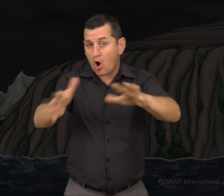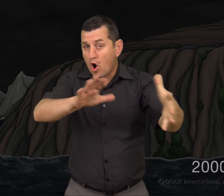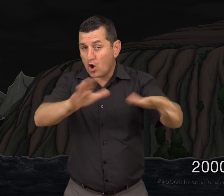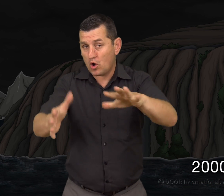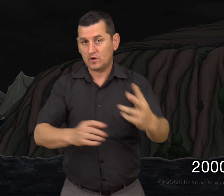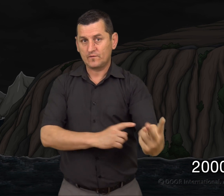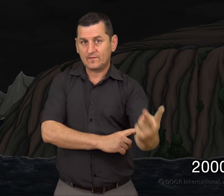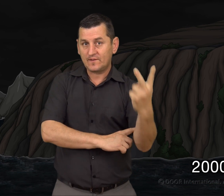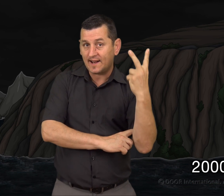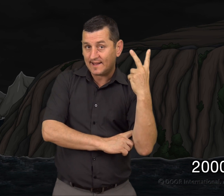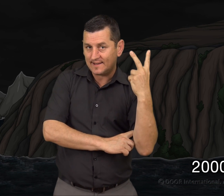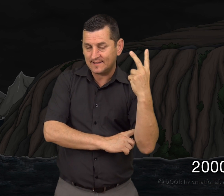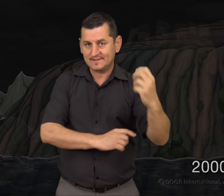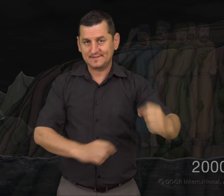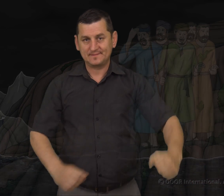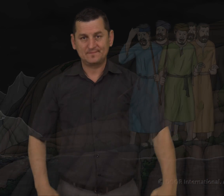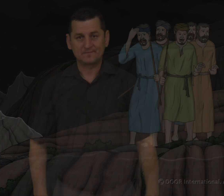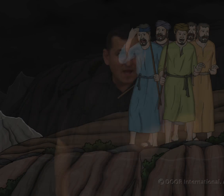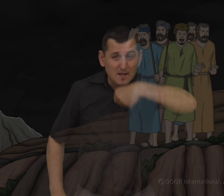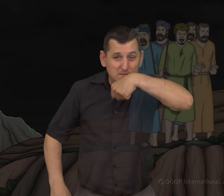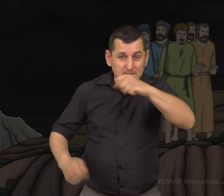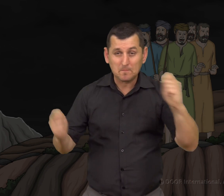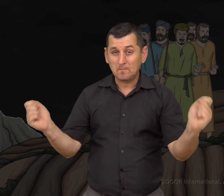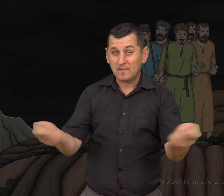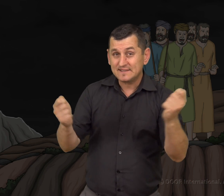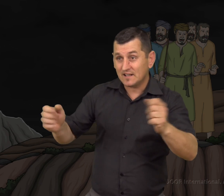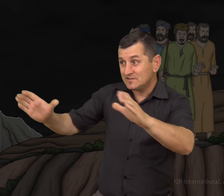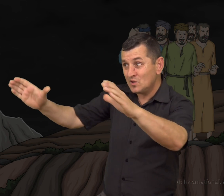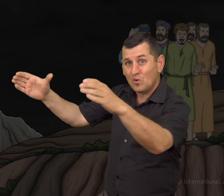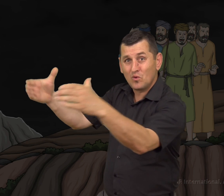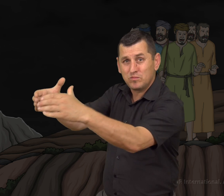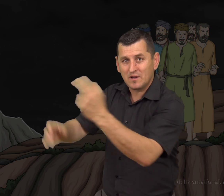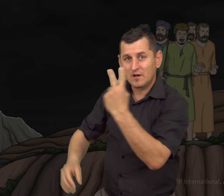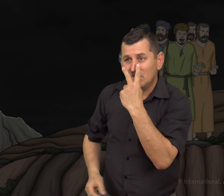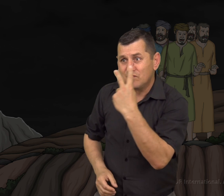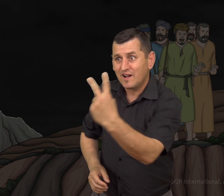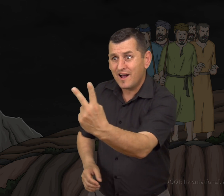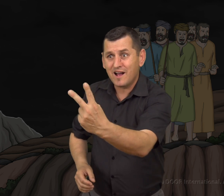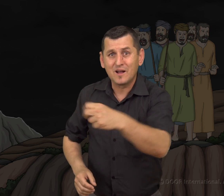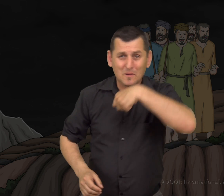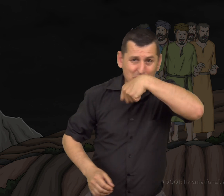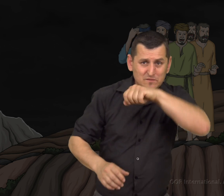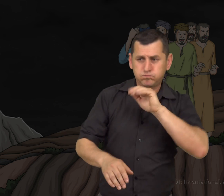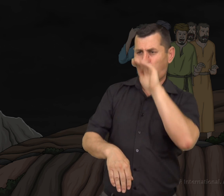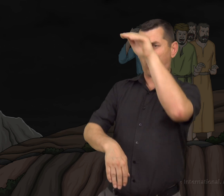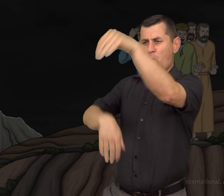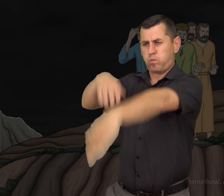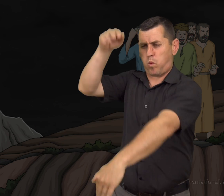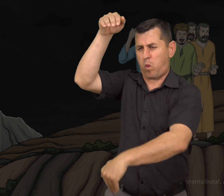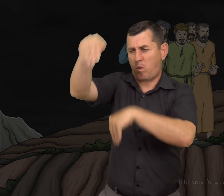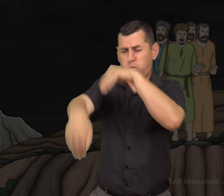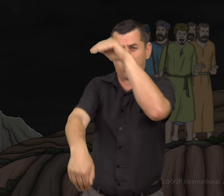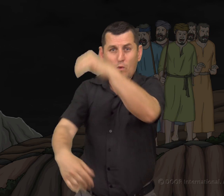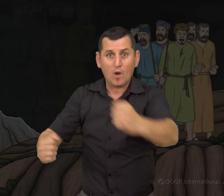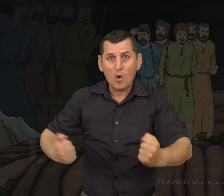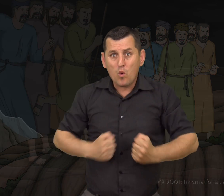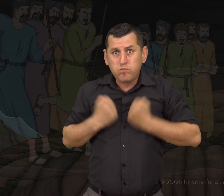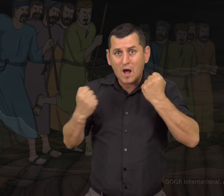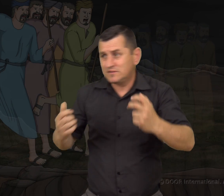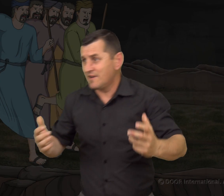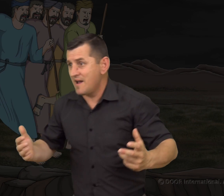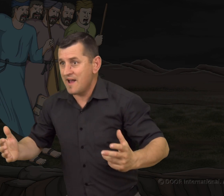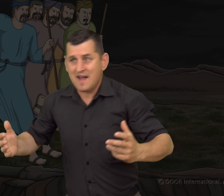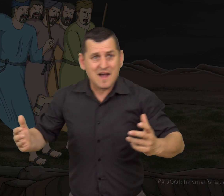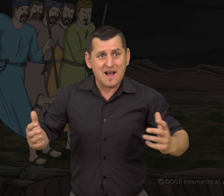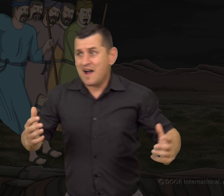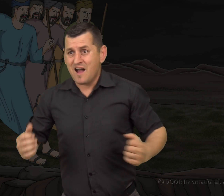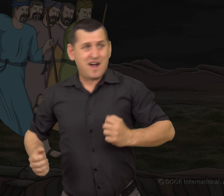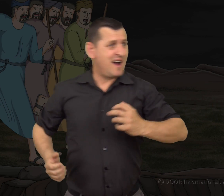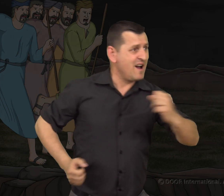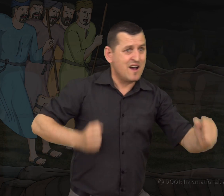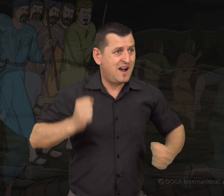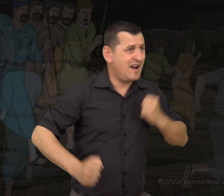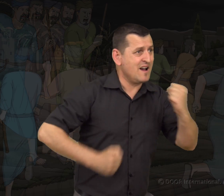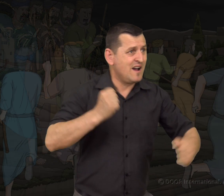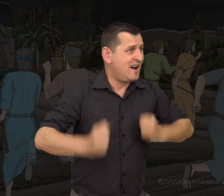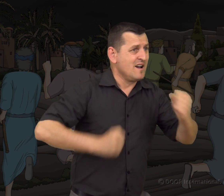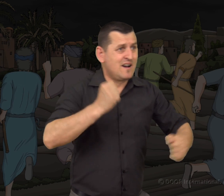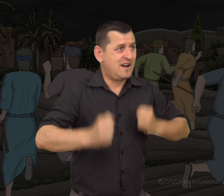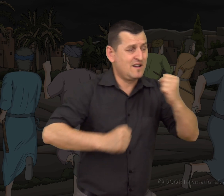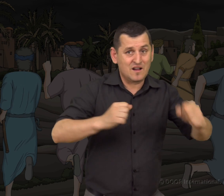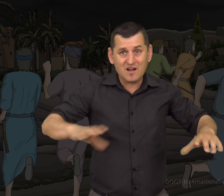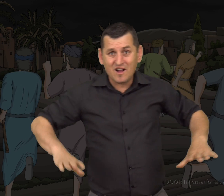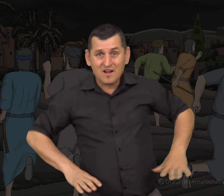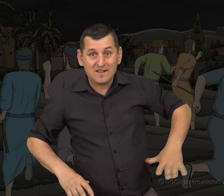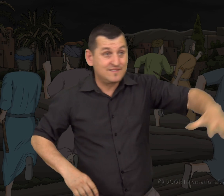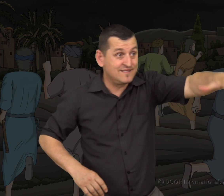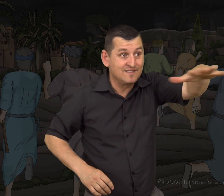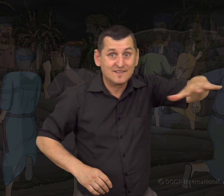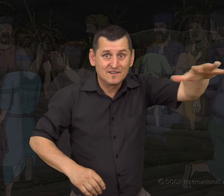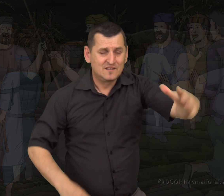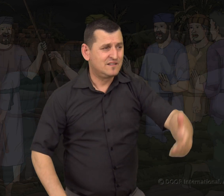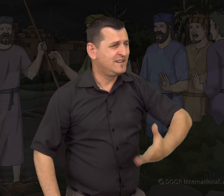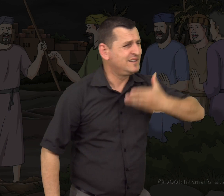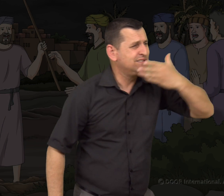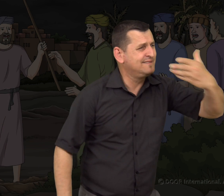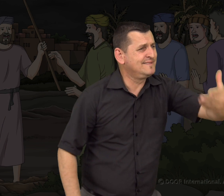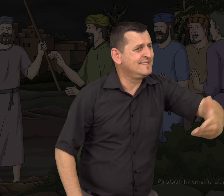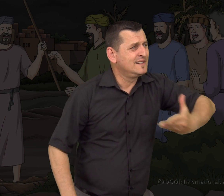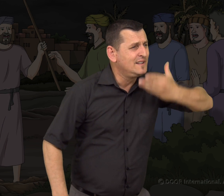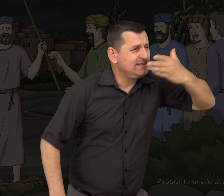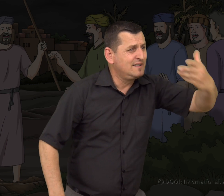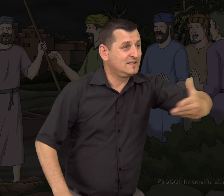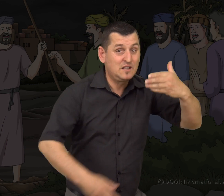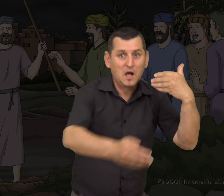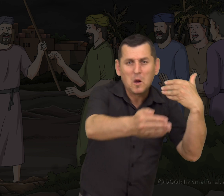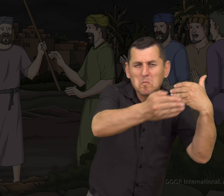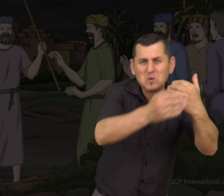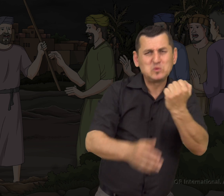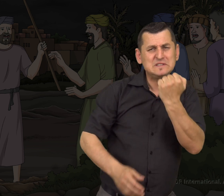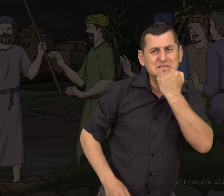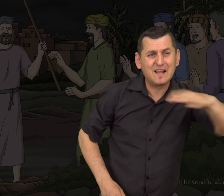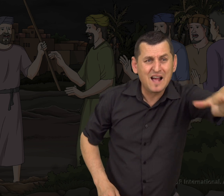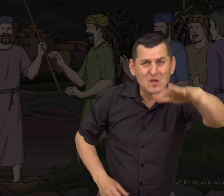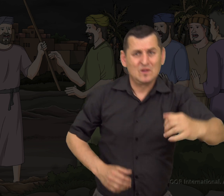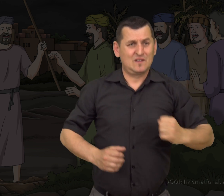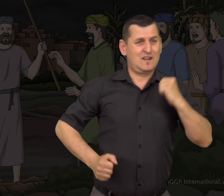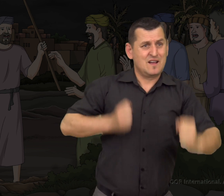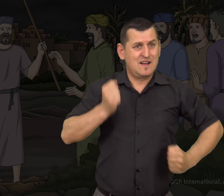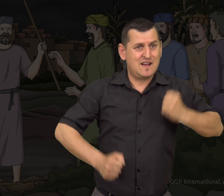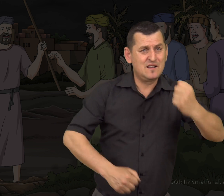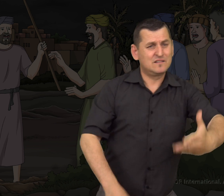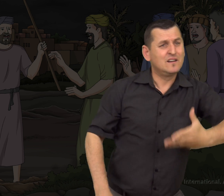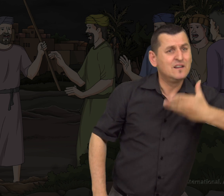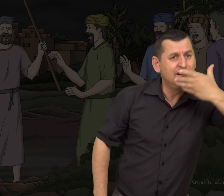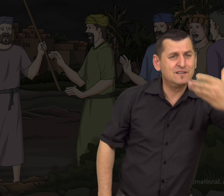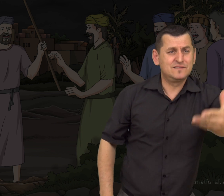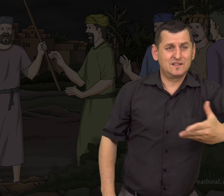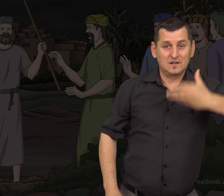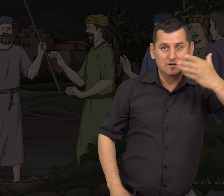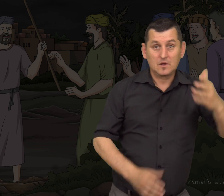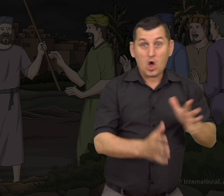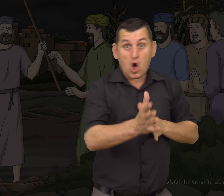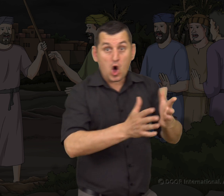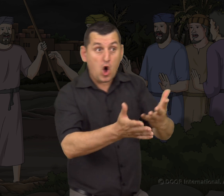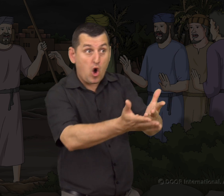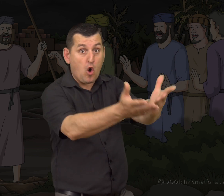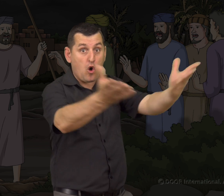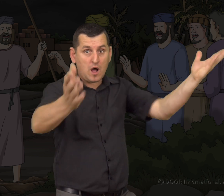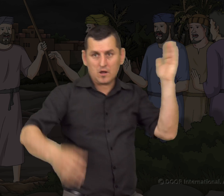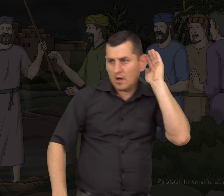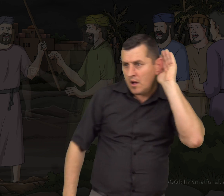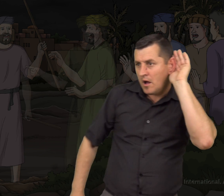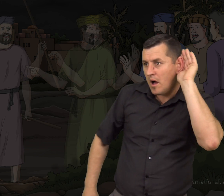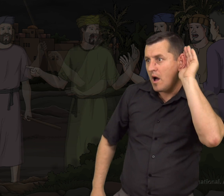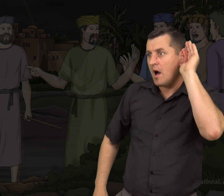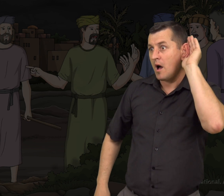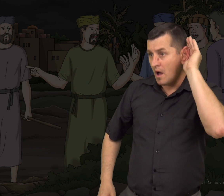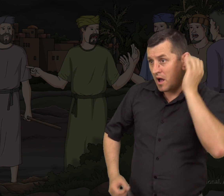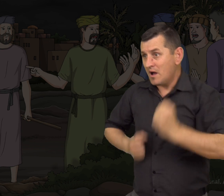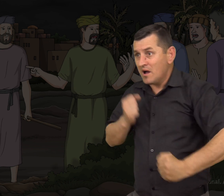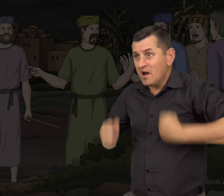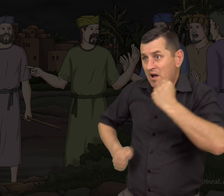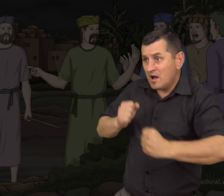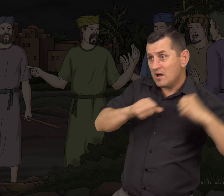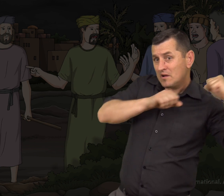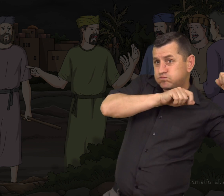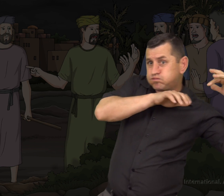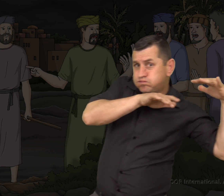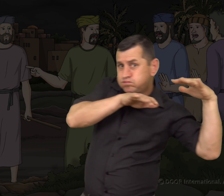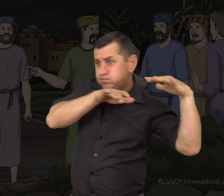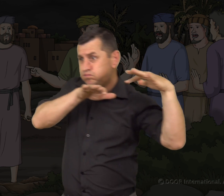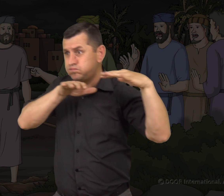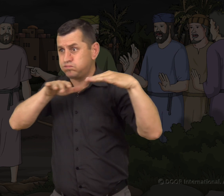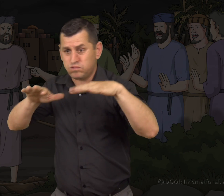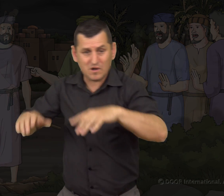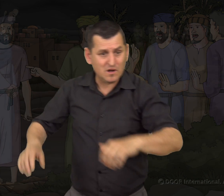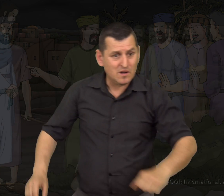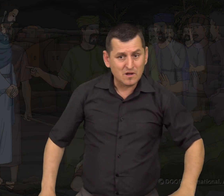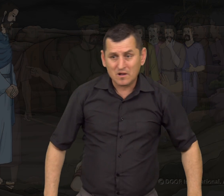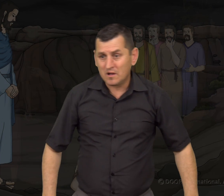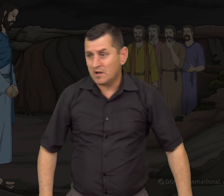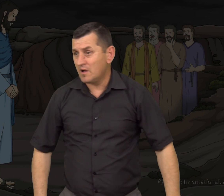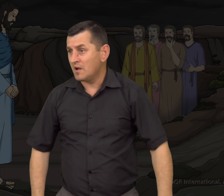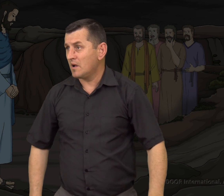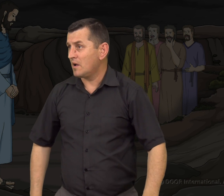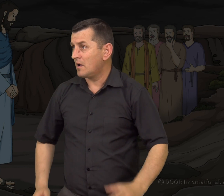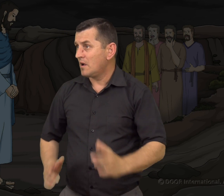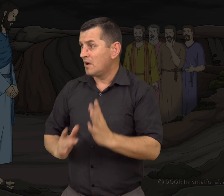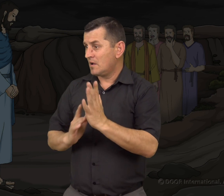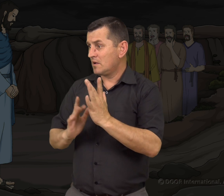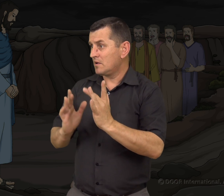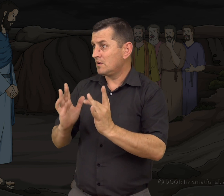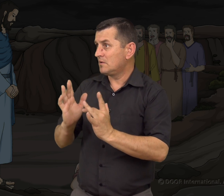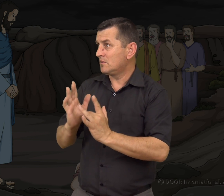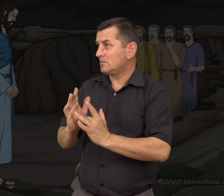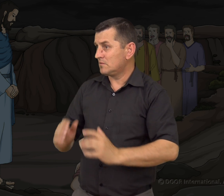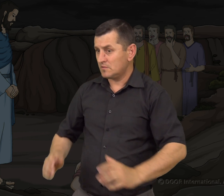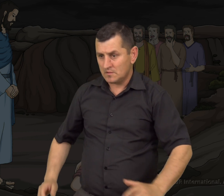Those tending the pigs ran off and reported this in the town and countryside, and the people went out to see what had happened.